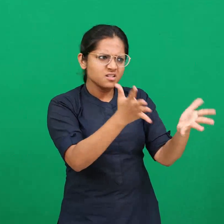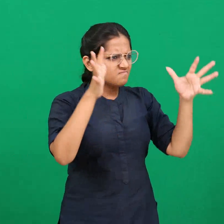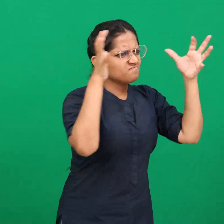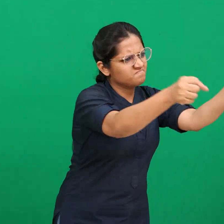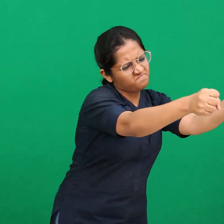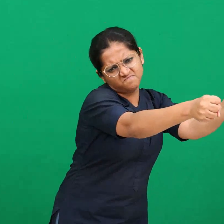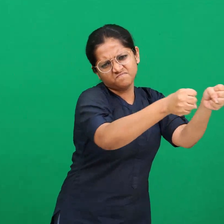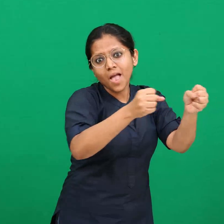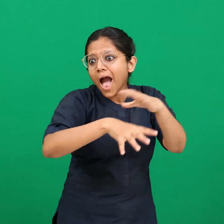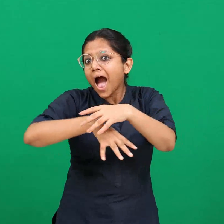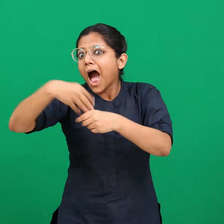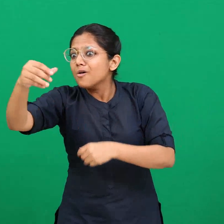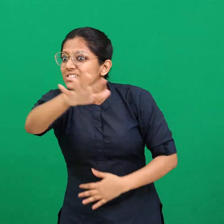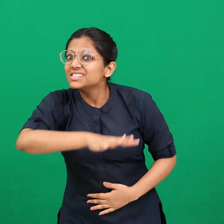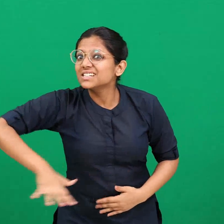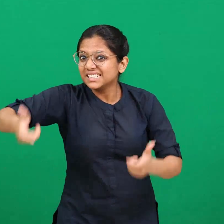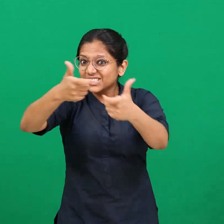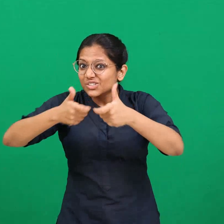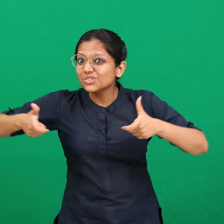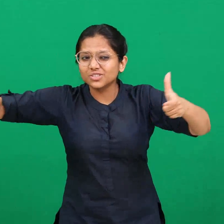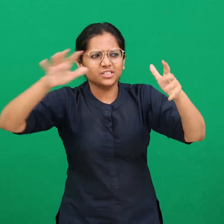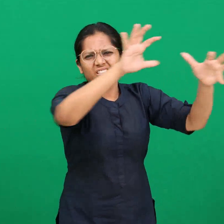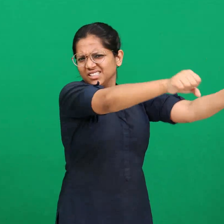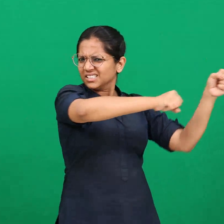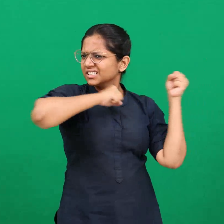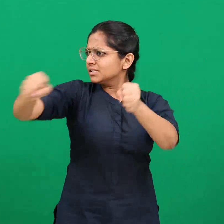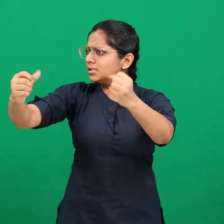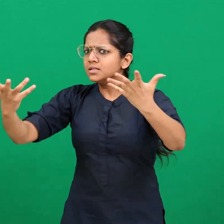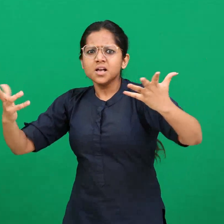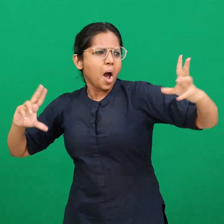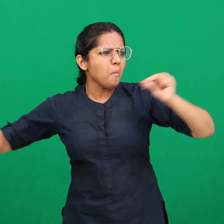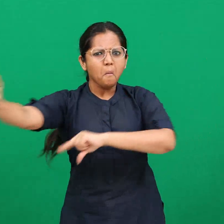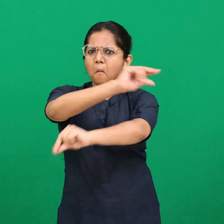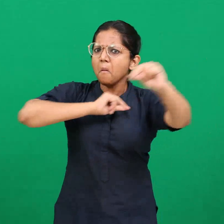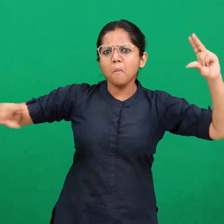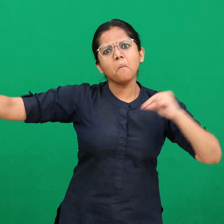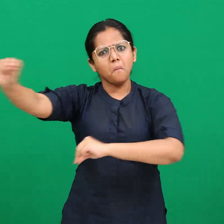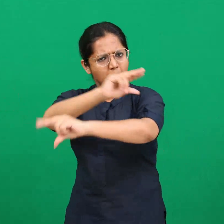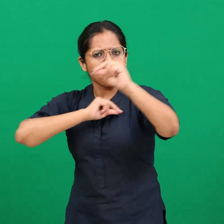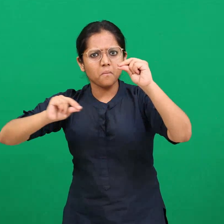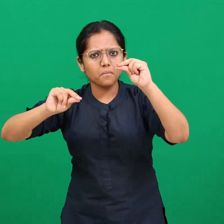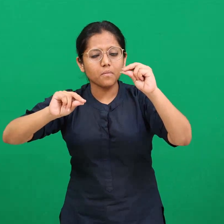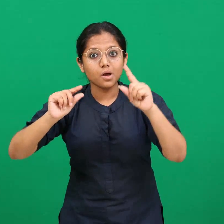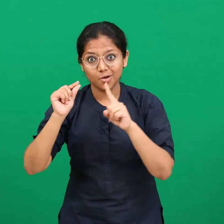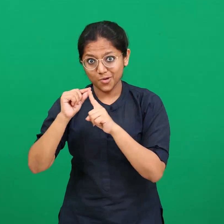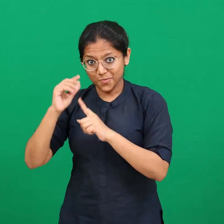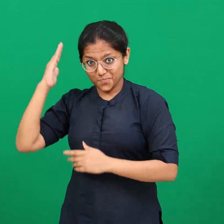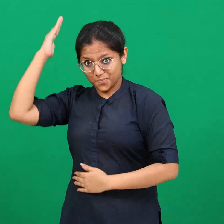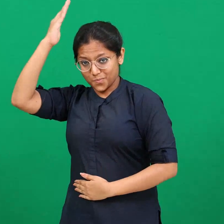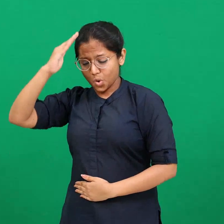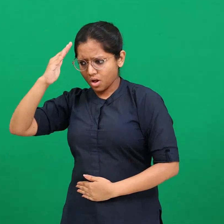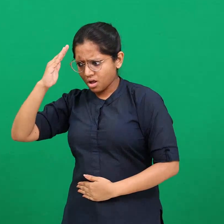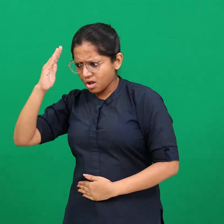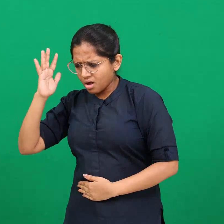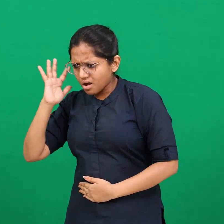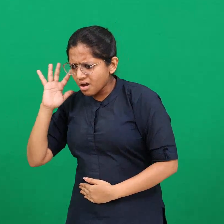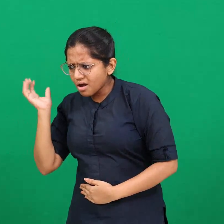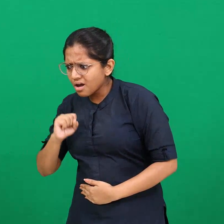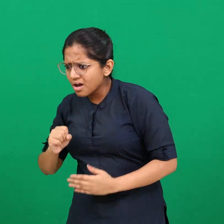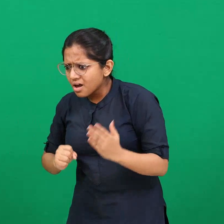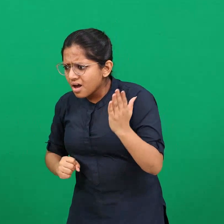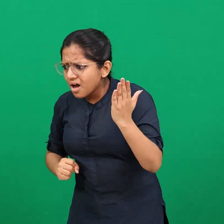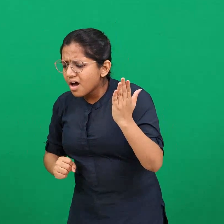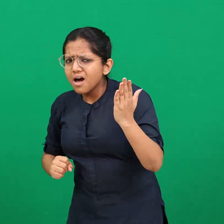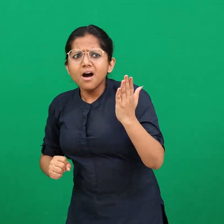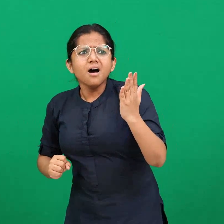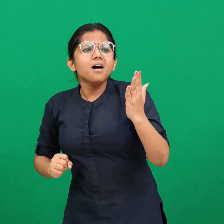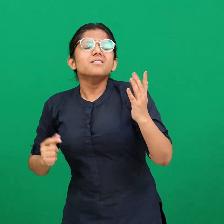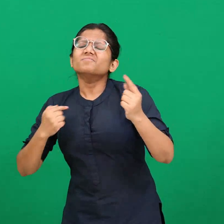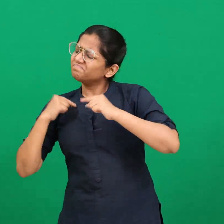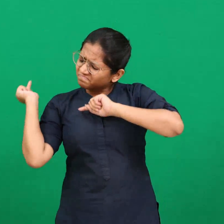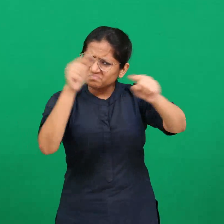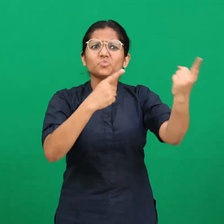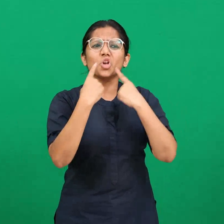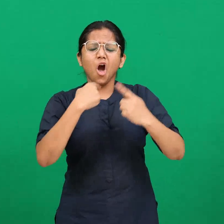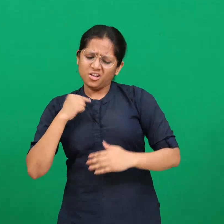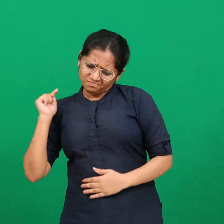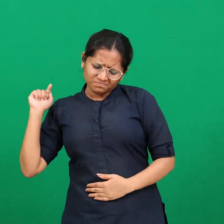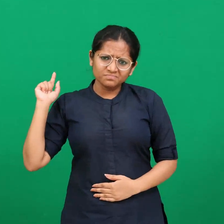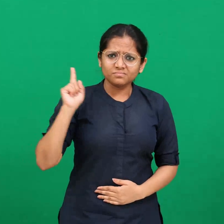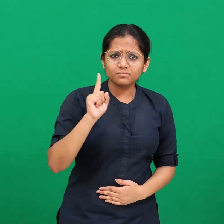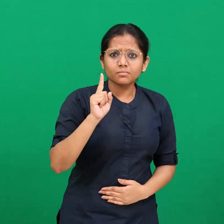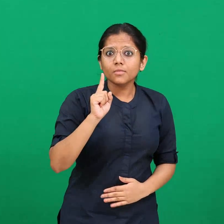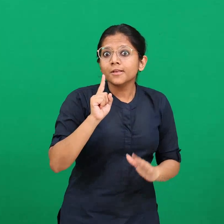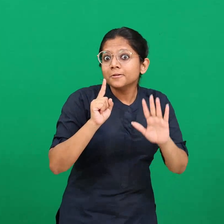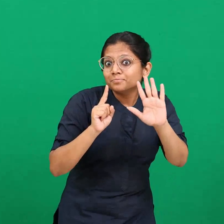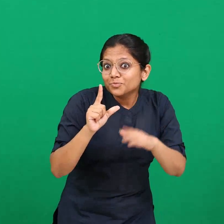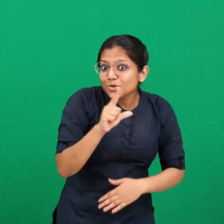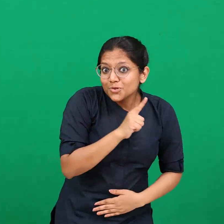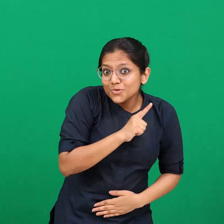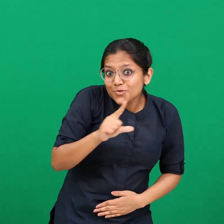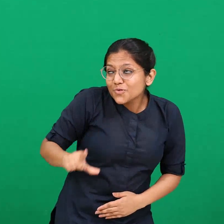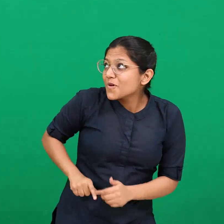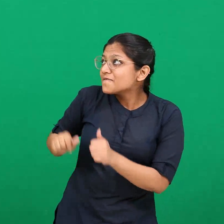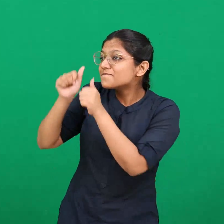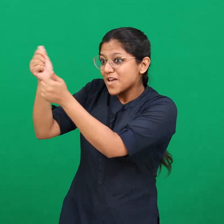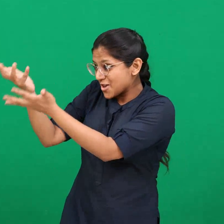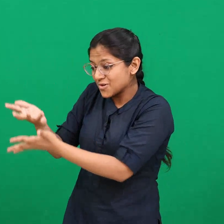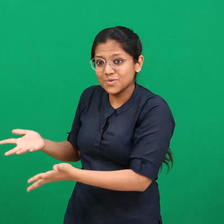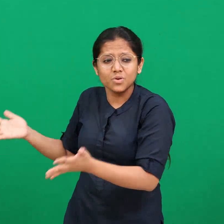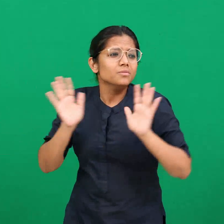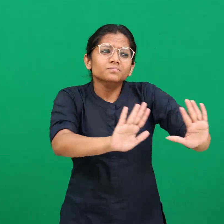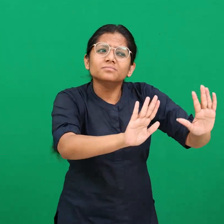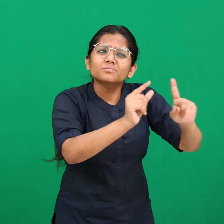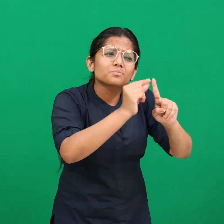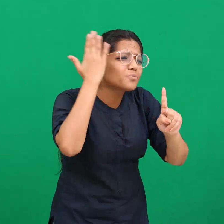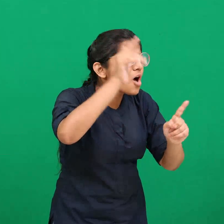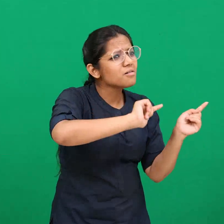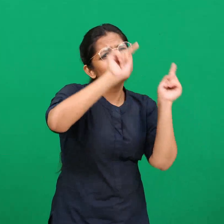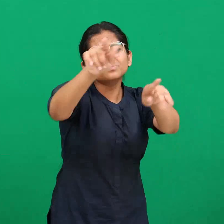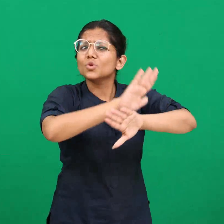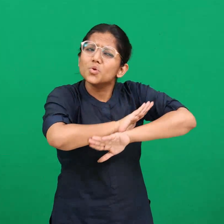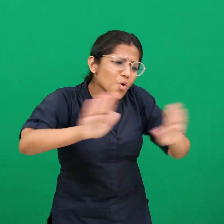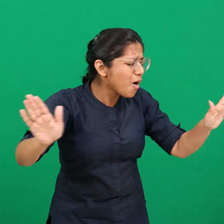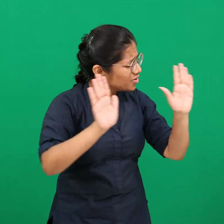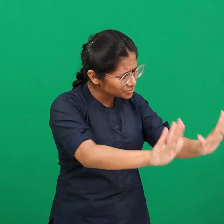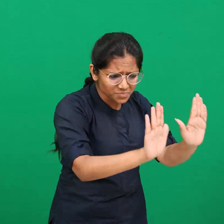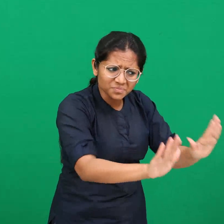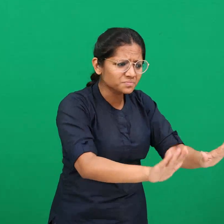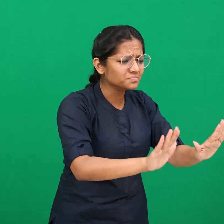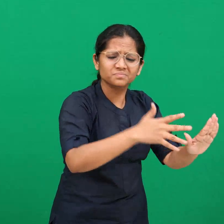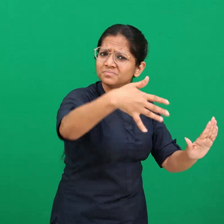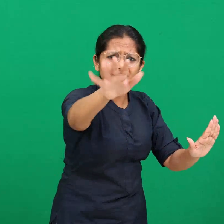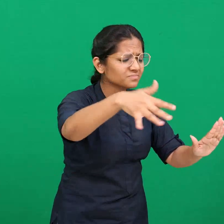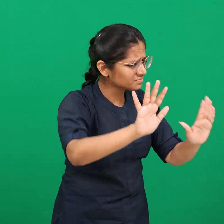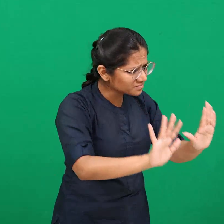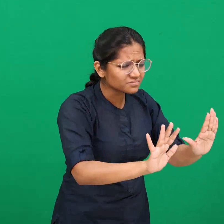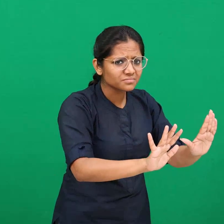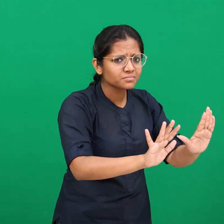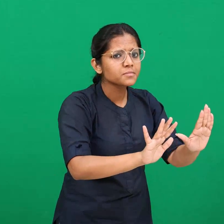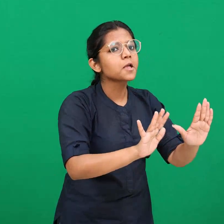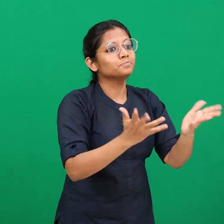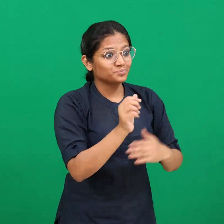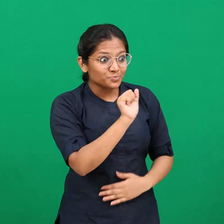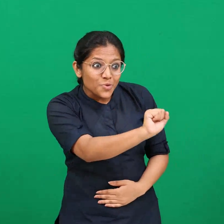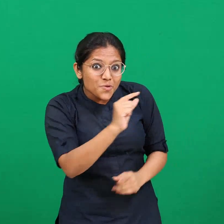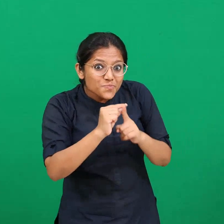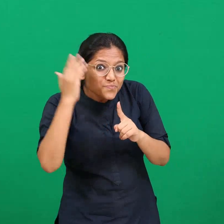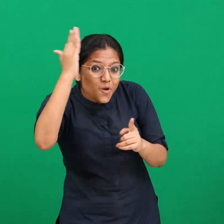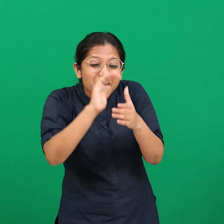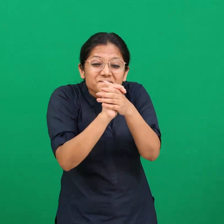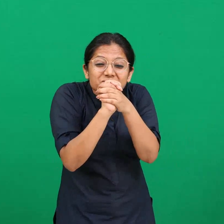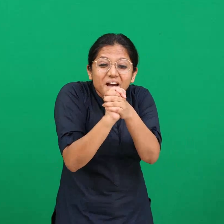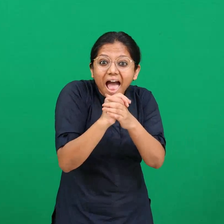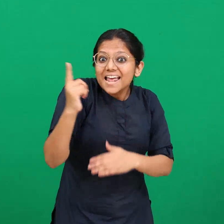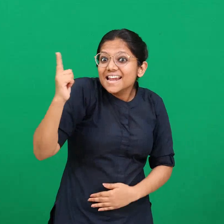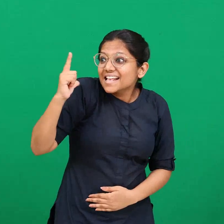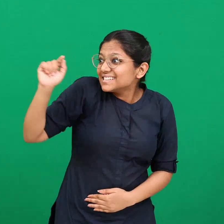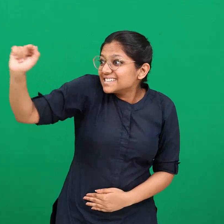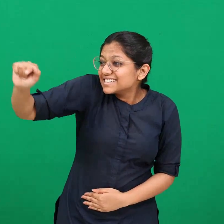Paul wanted to go before the assembly, but the disciples would not allow him.